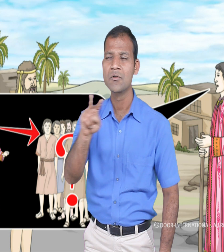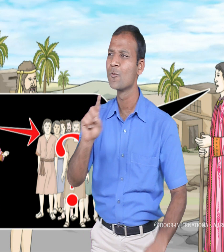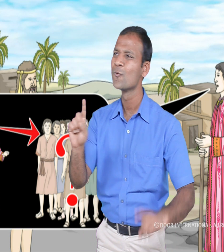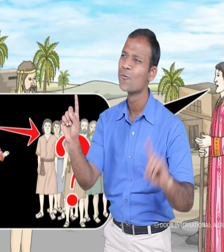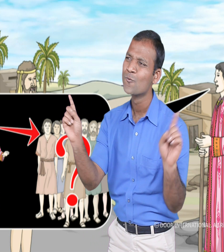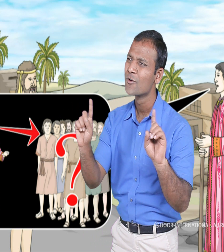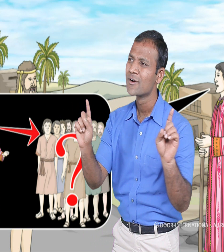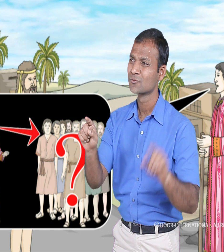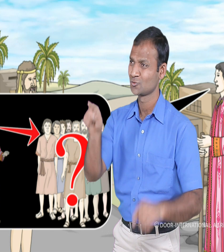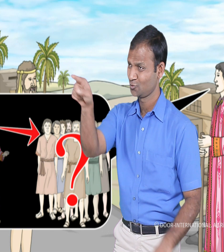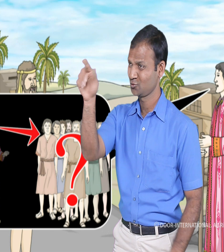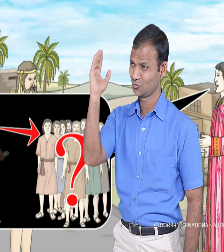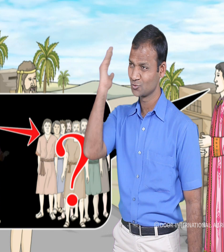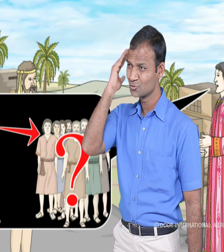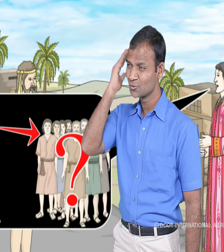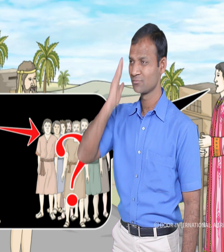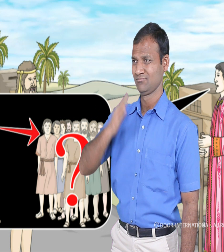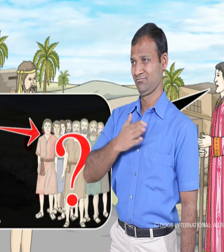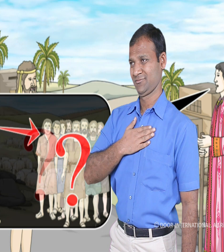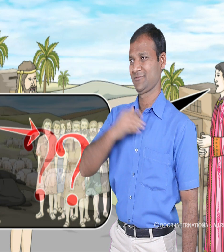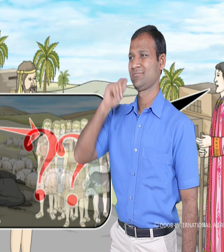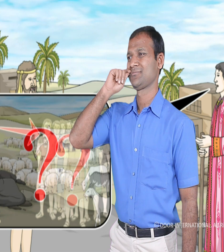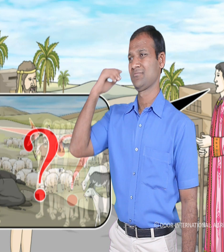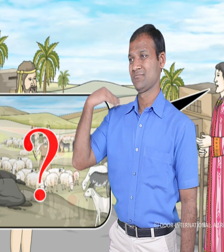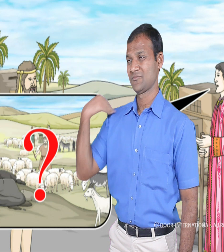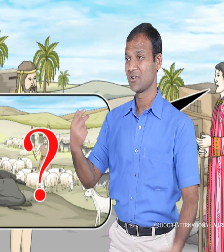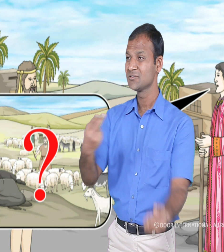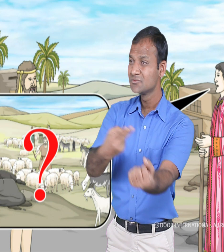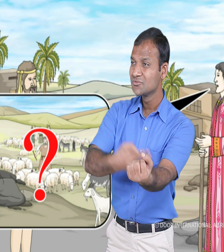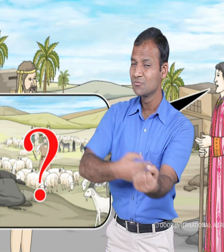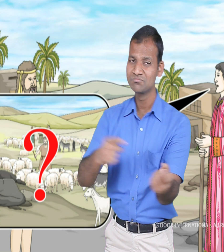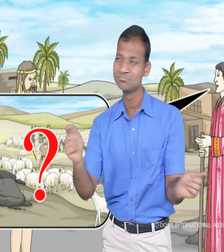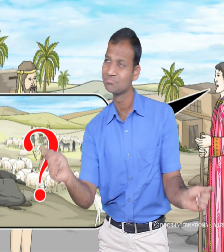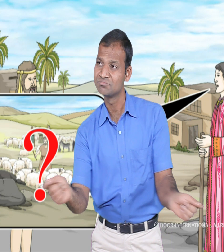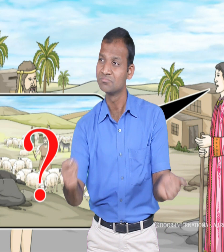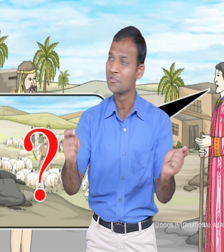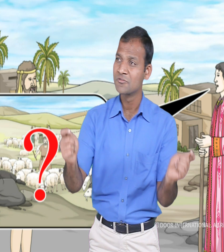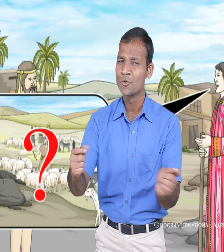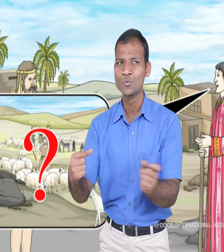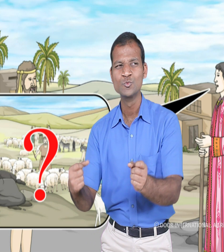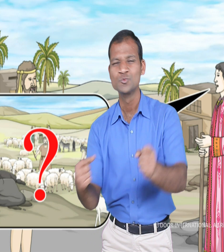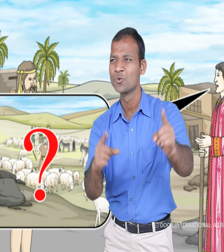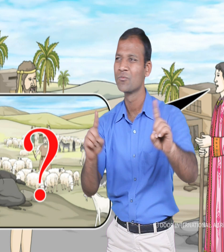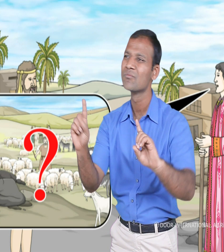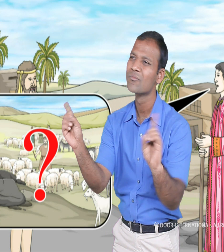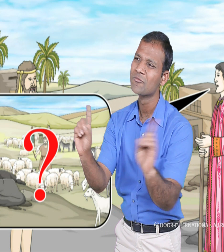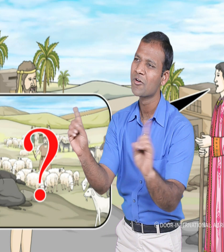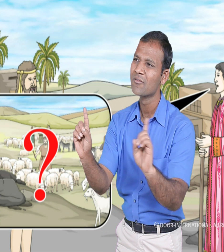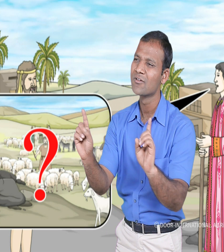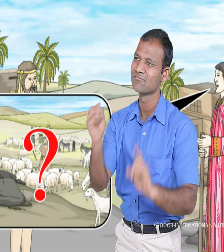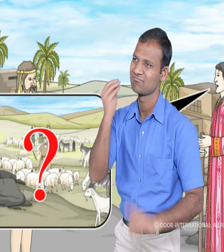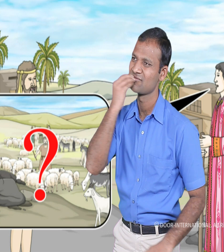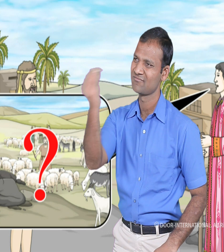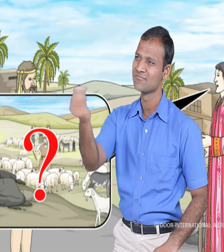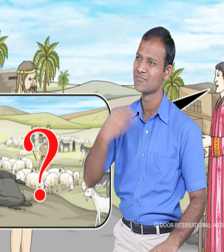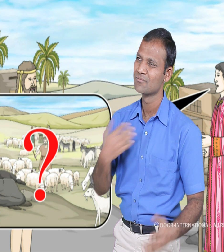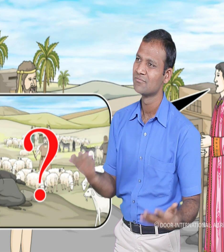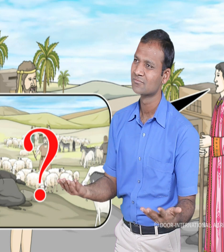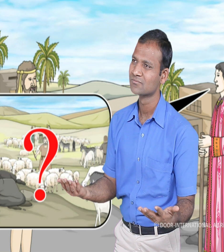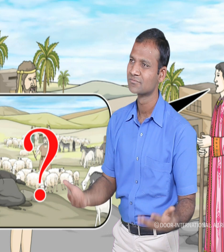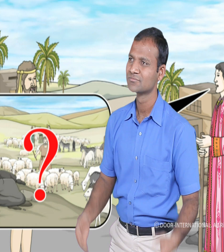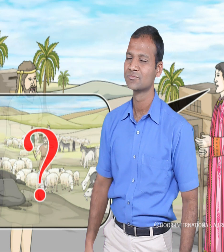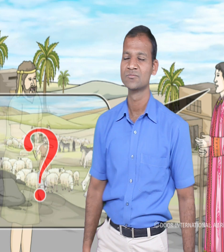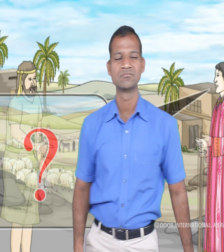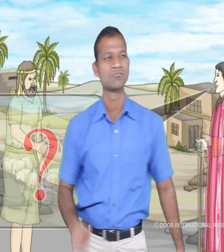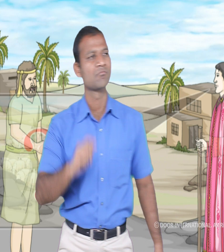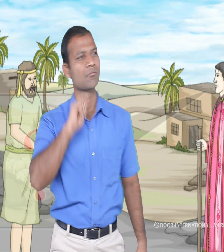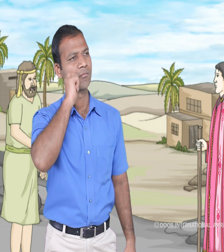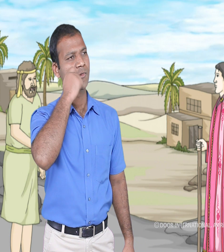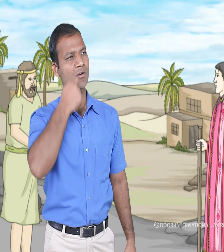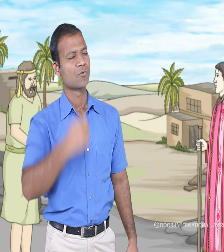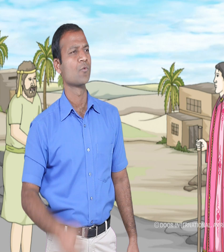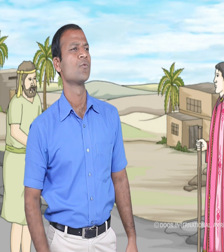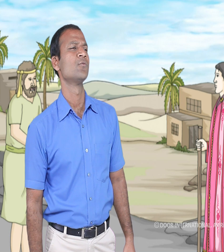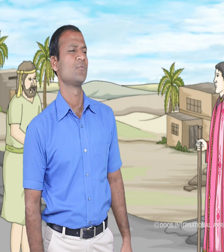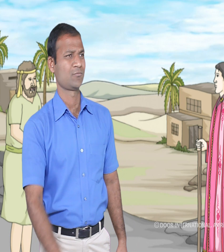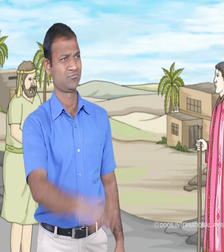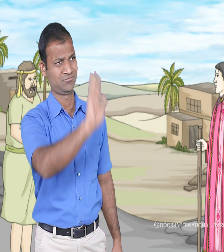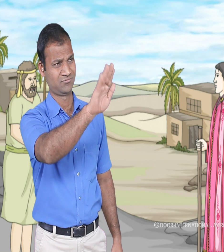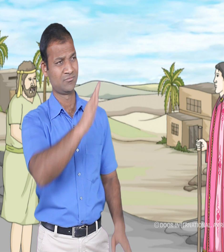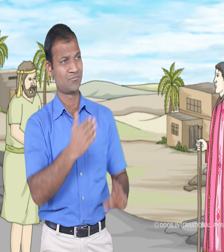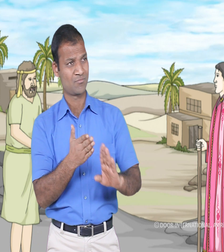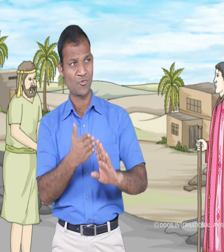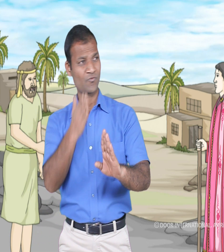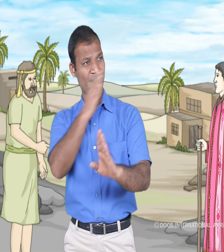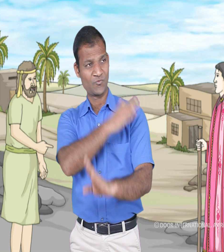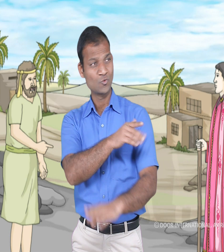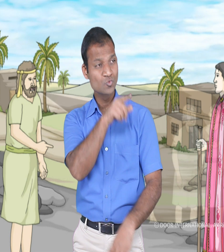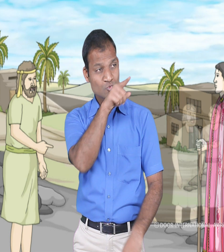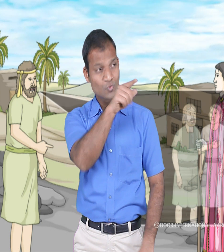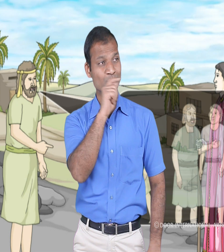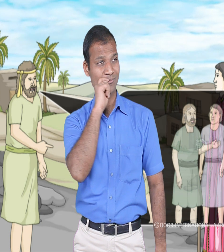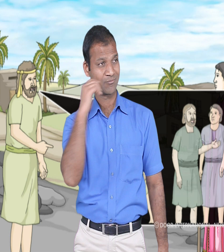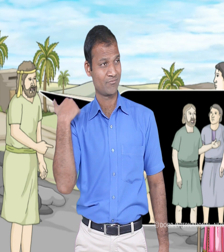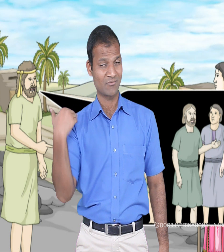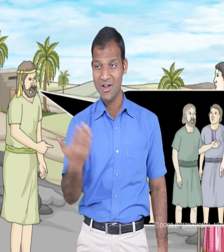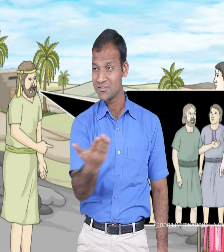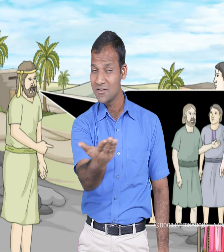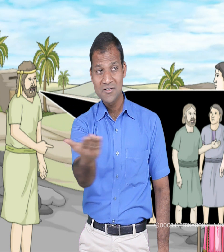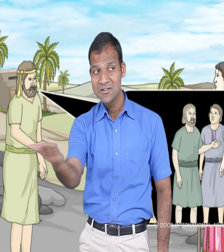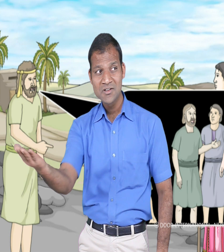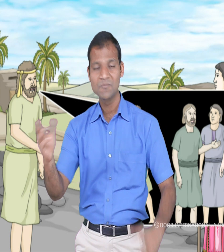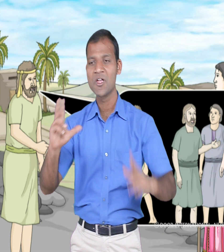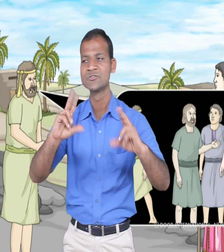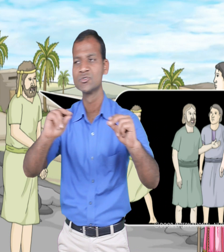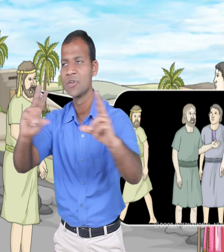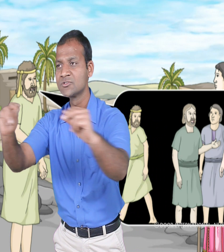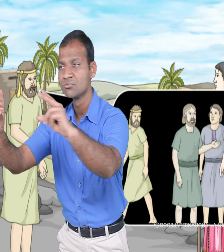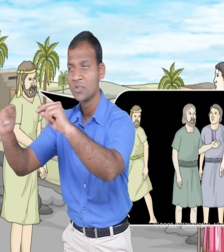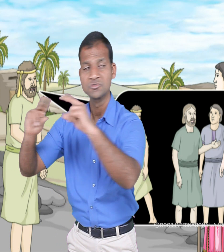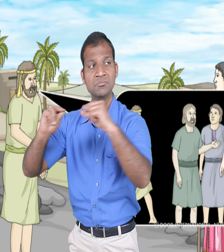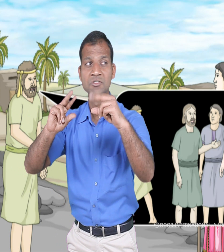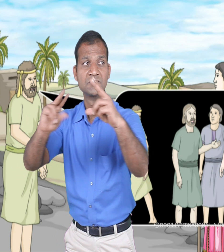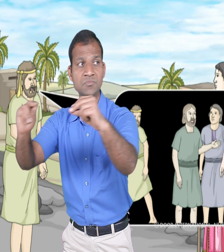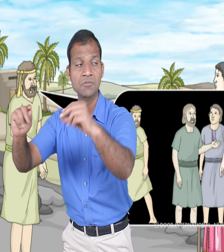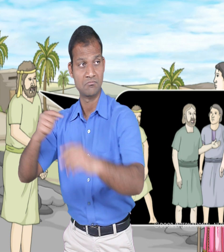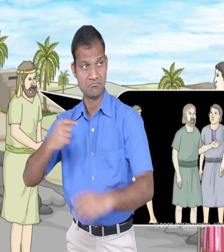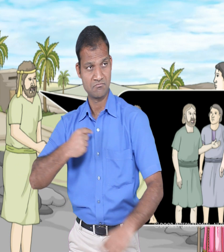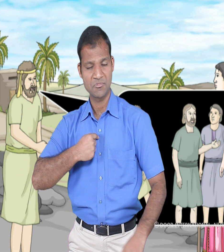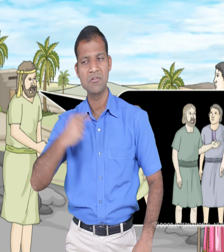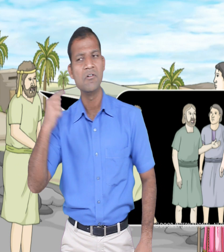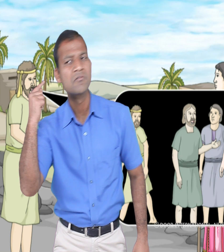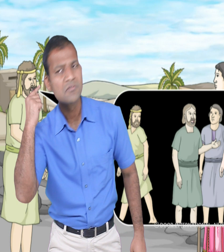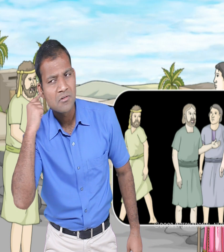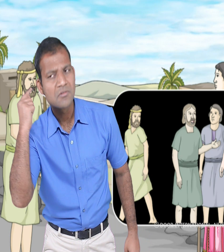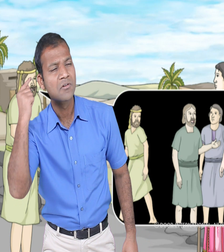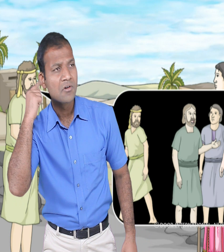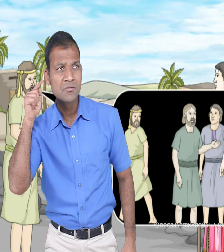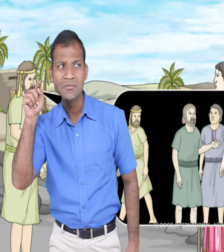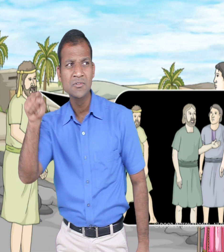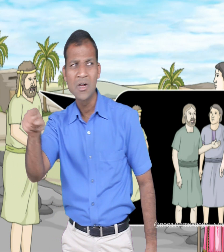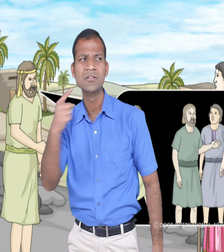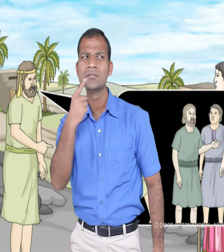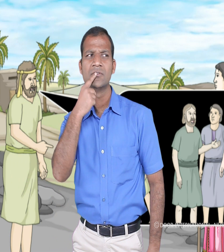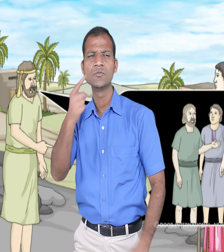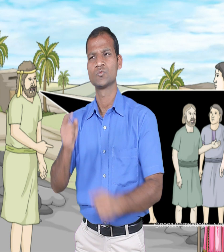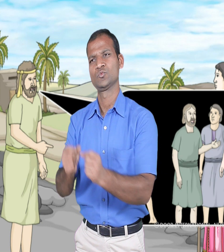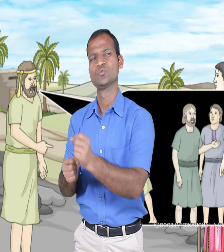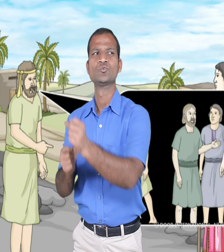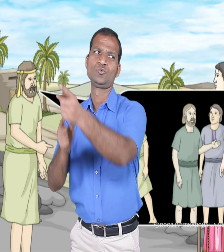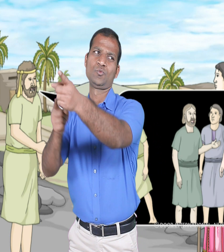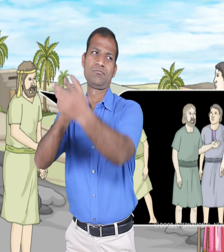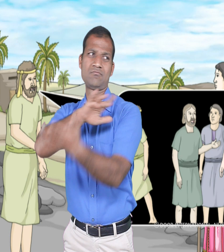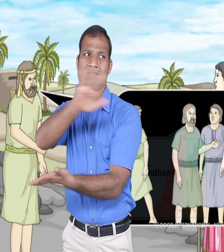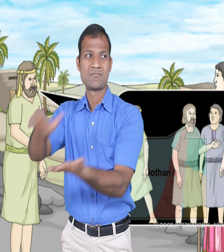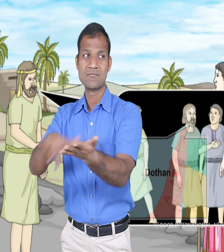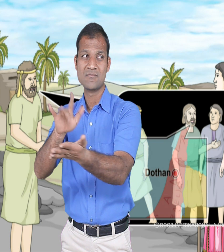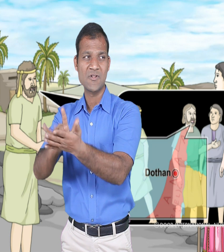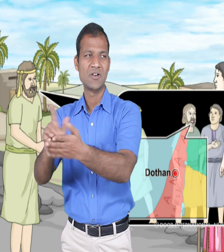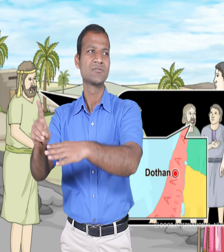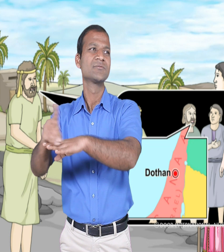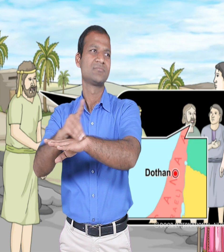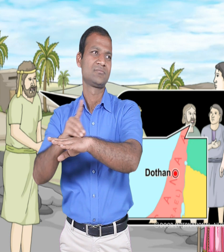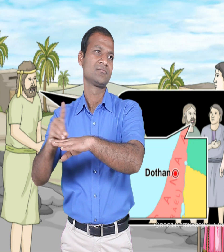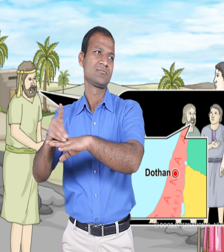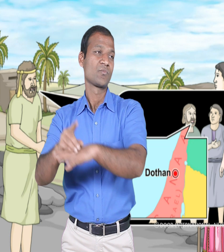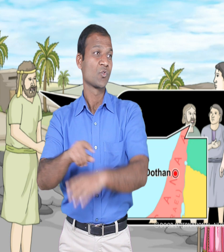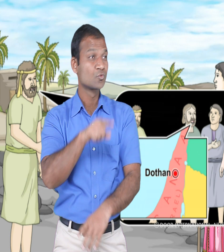“Can you please tell me where they are pasturing their flocks?” “They have moved on from here,” the man answered.